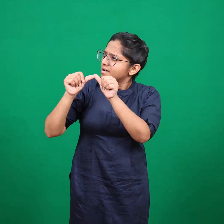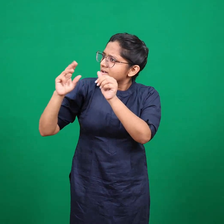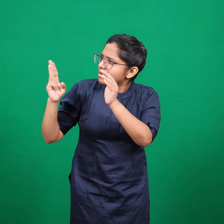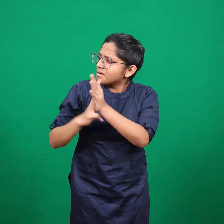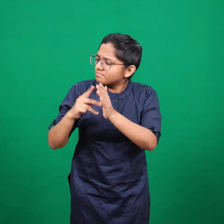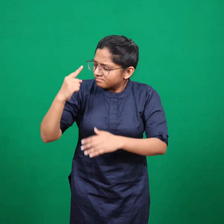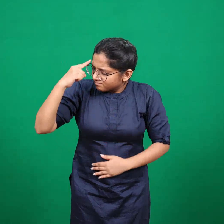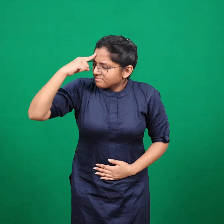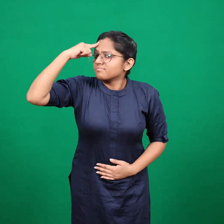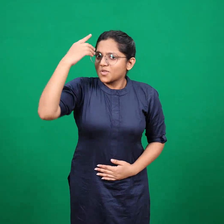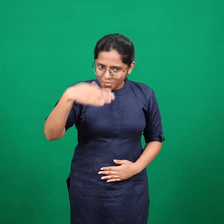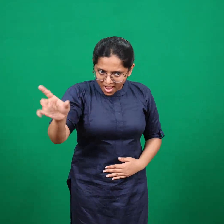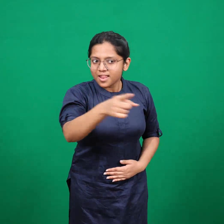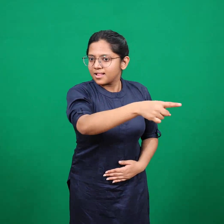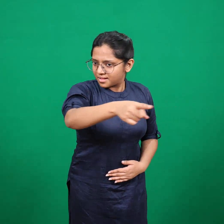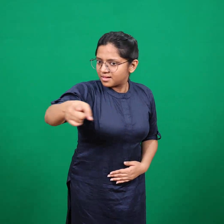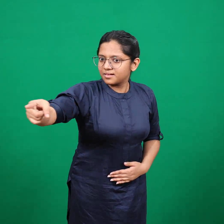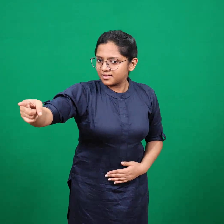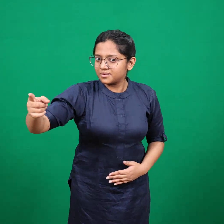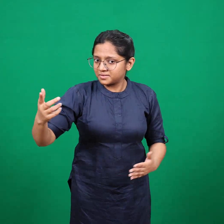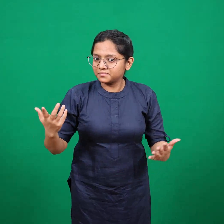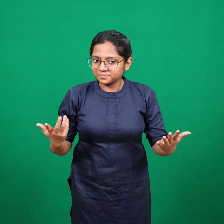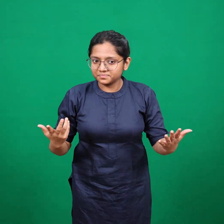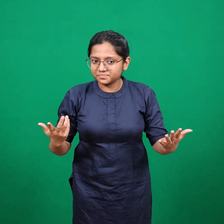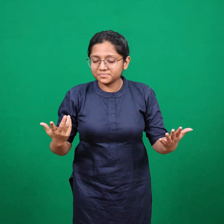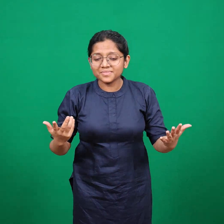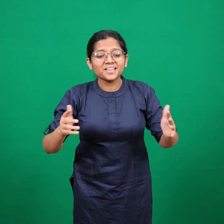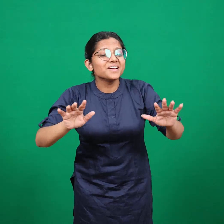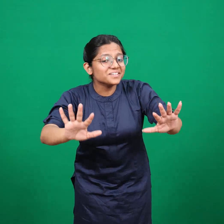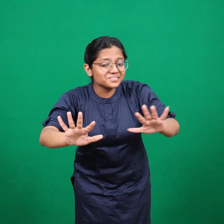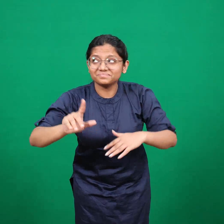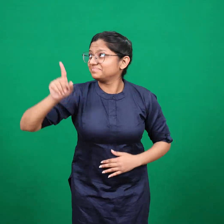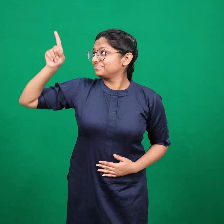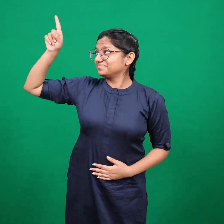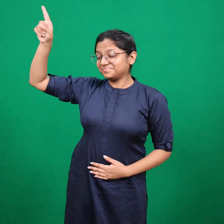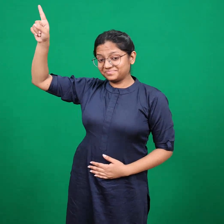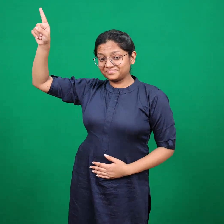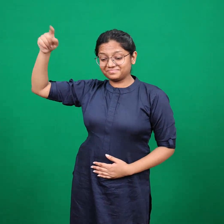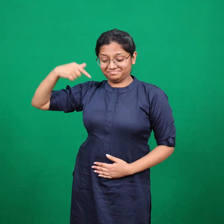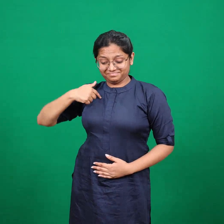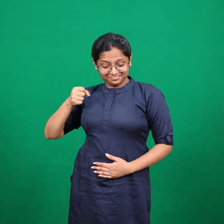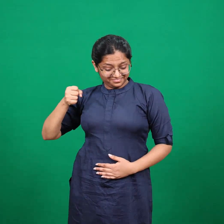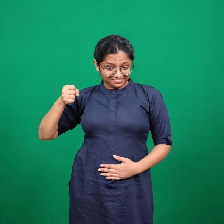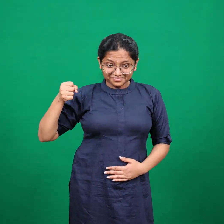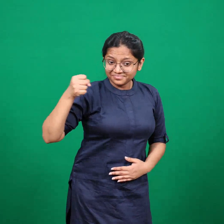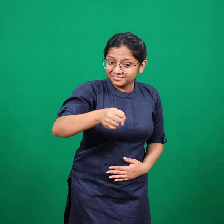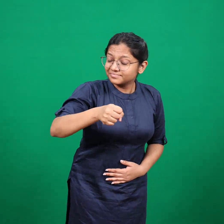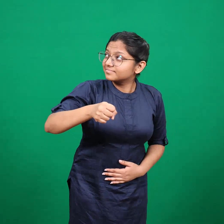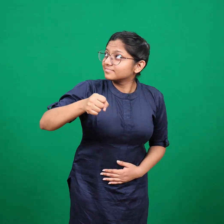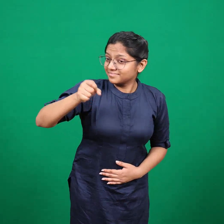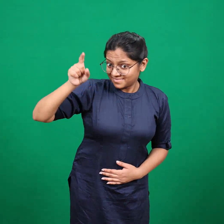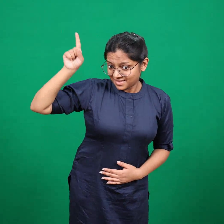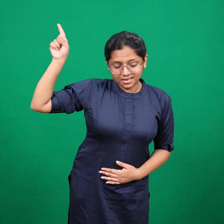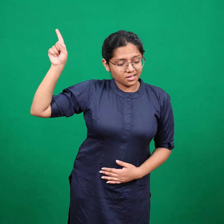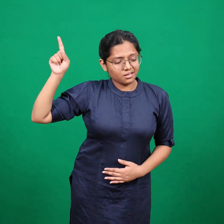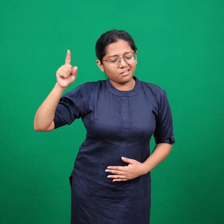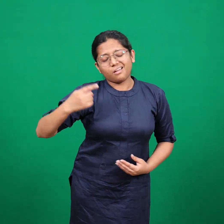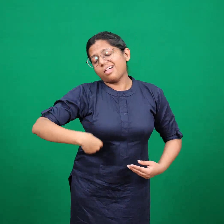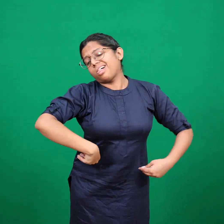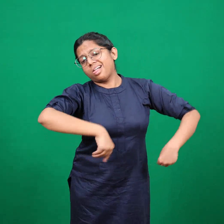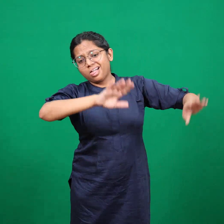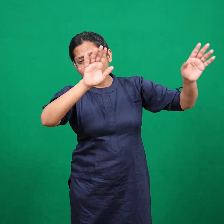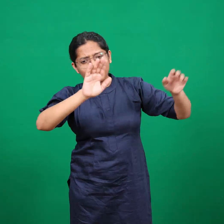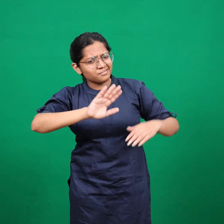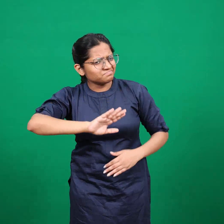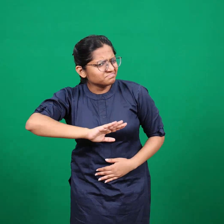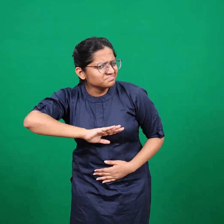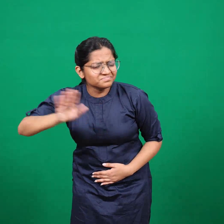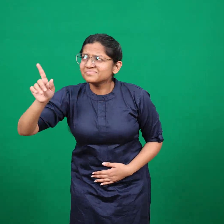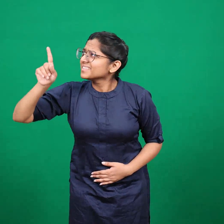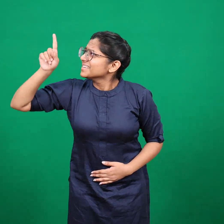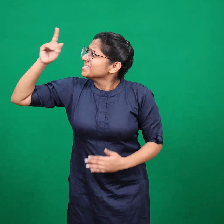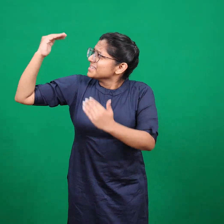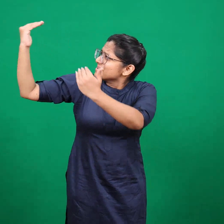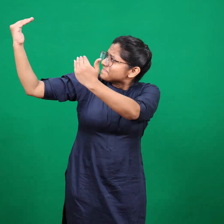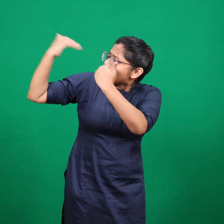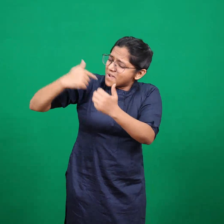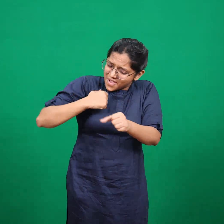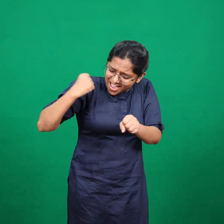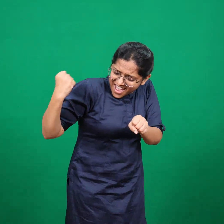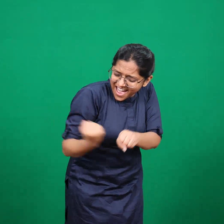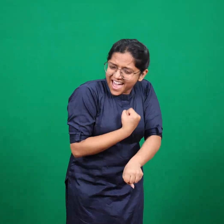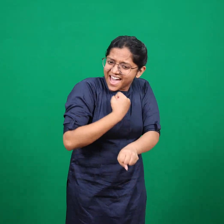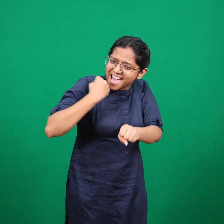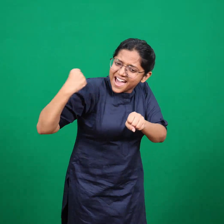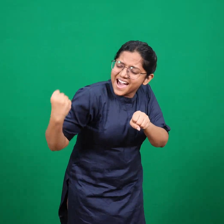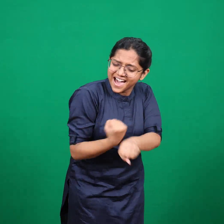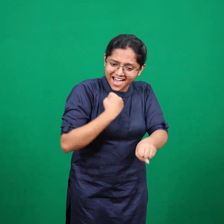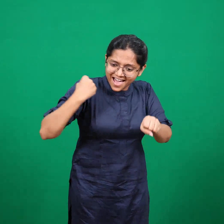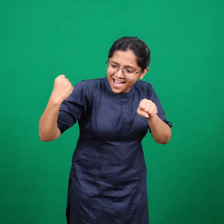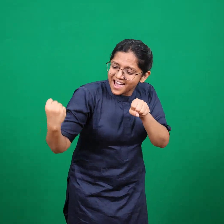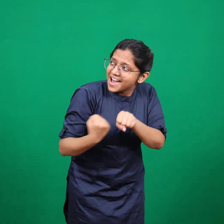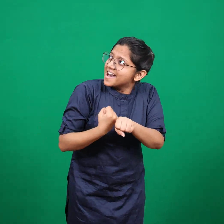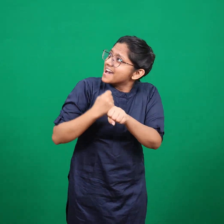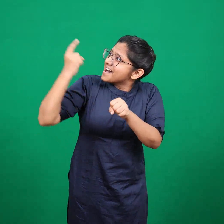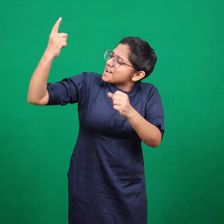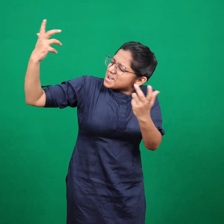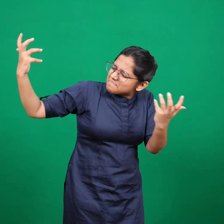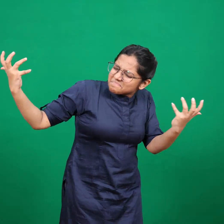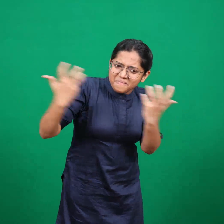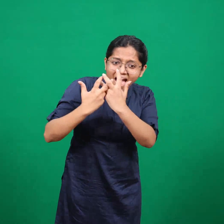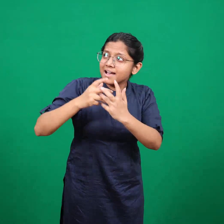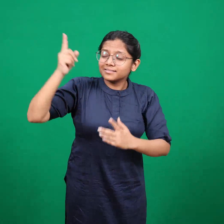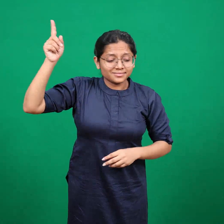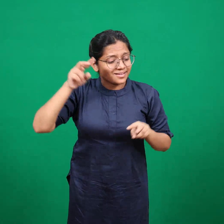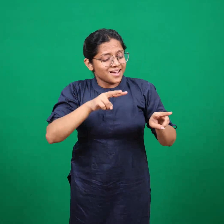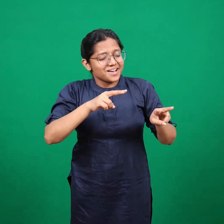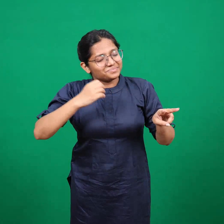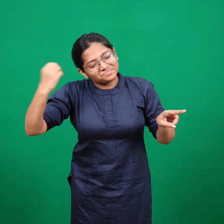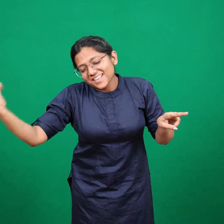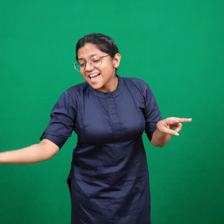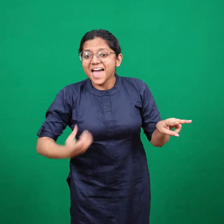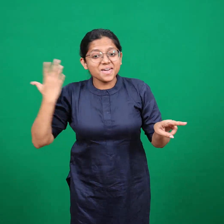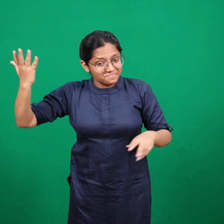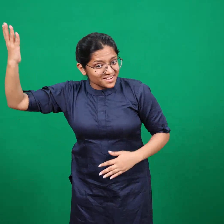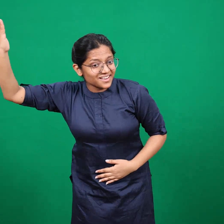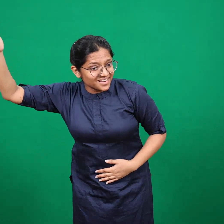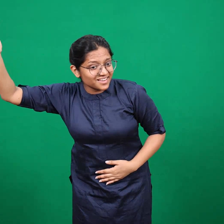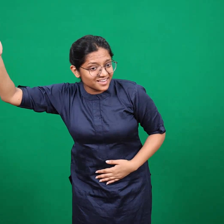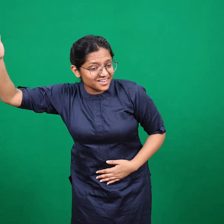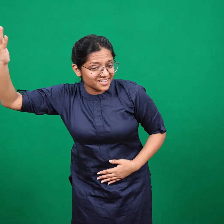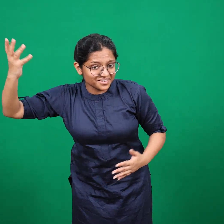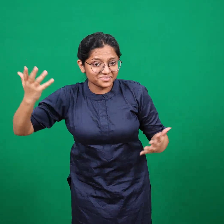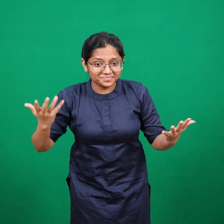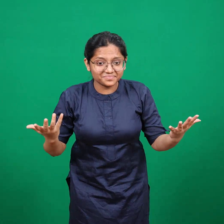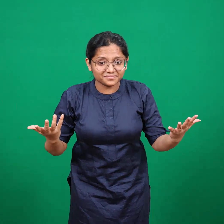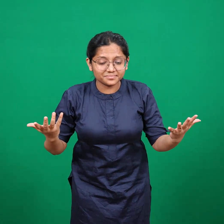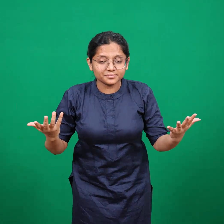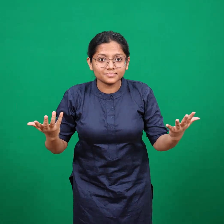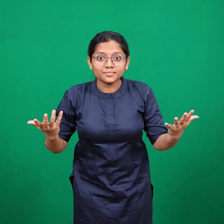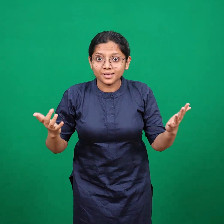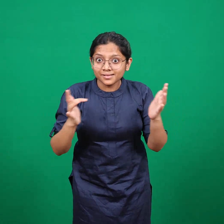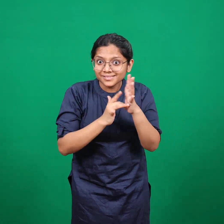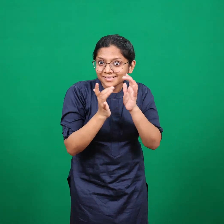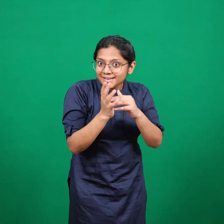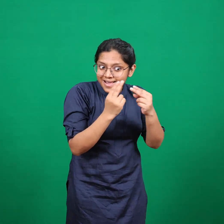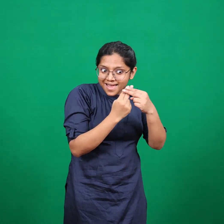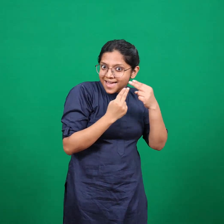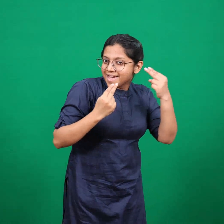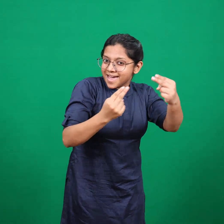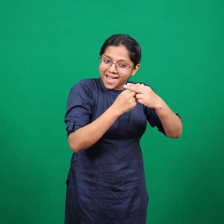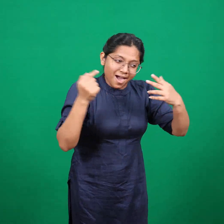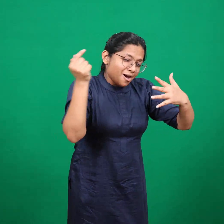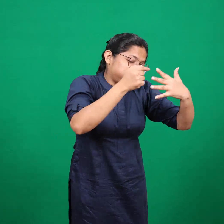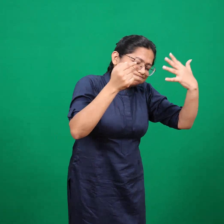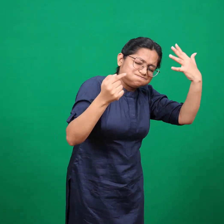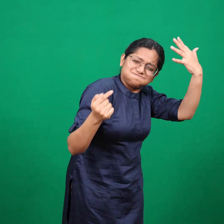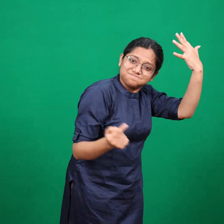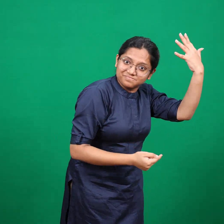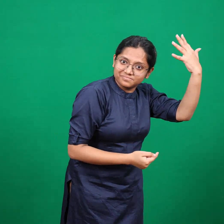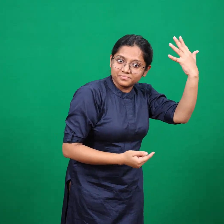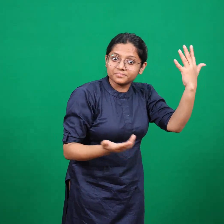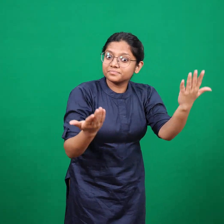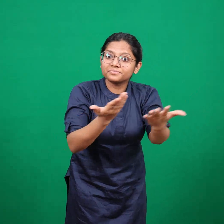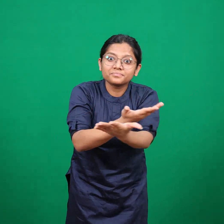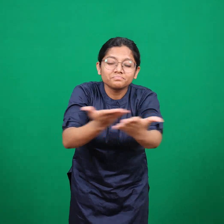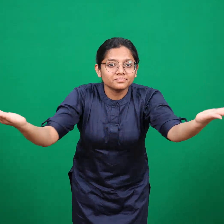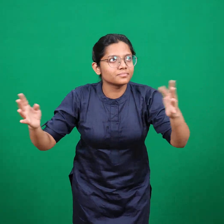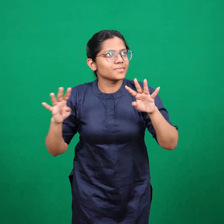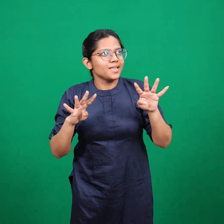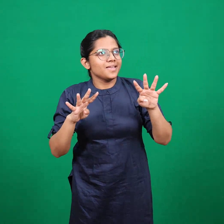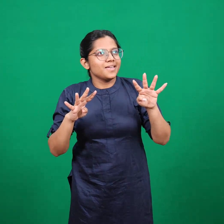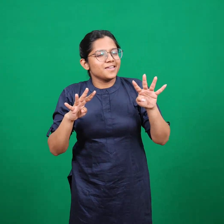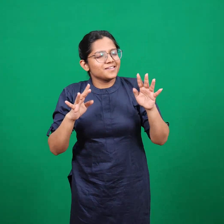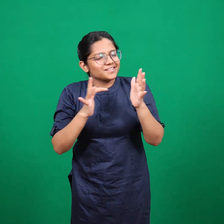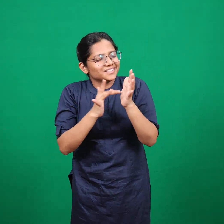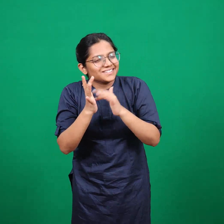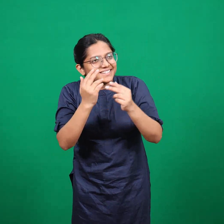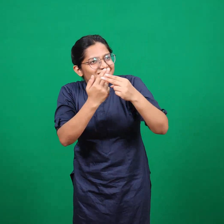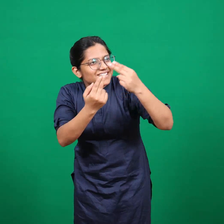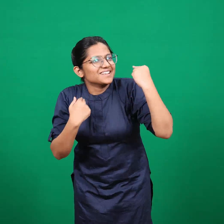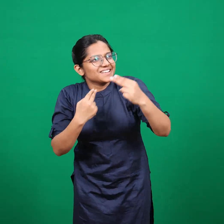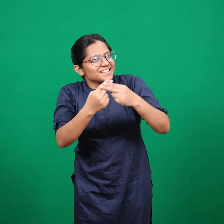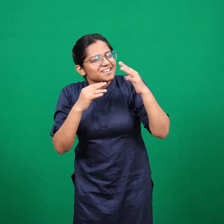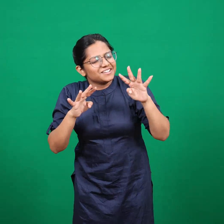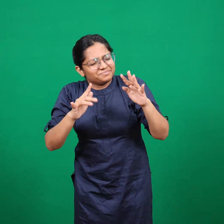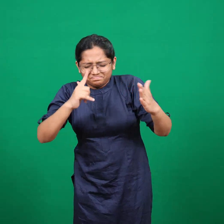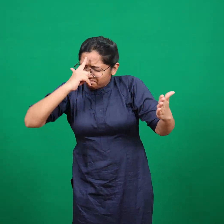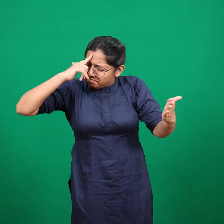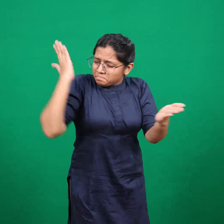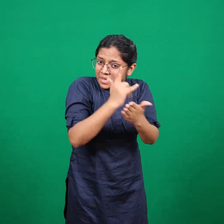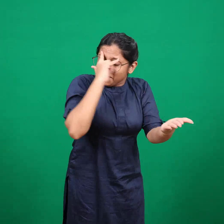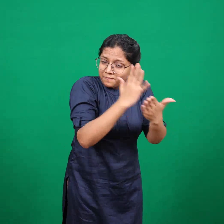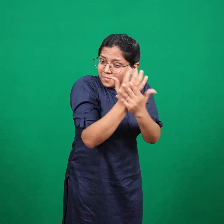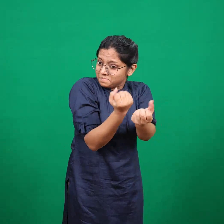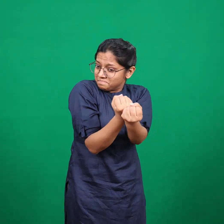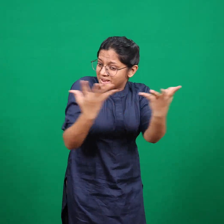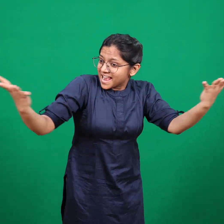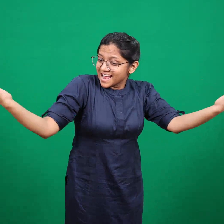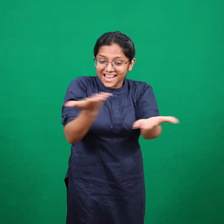He who sent Me is with Me. He has not left Me alone, because I always do what pleases Him."